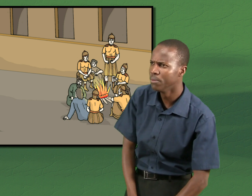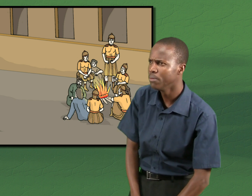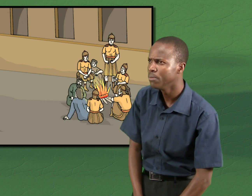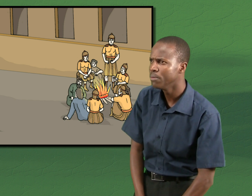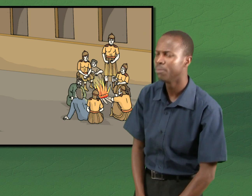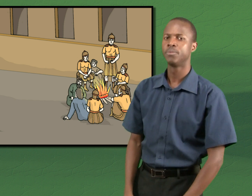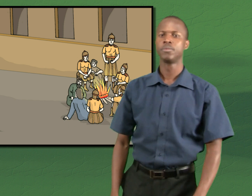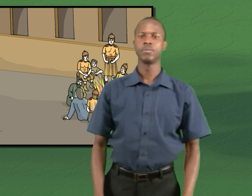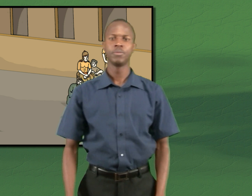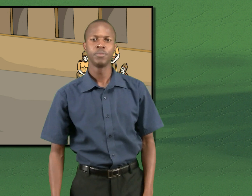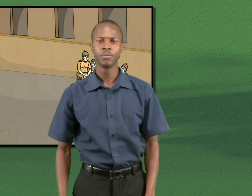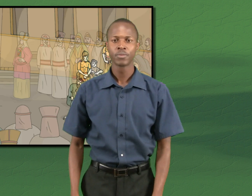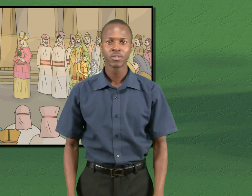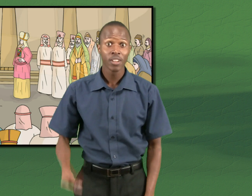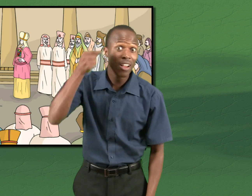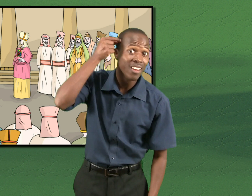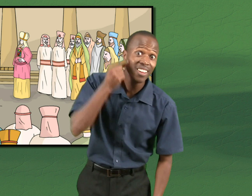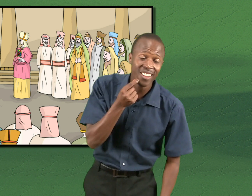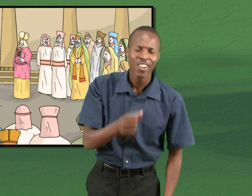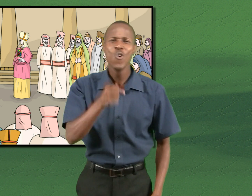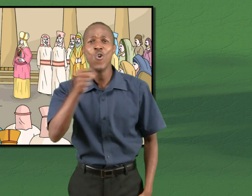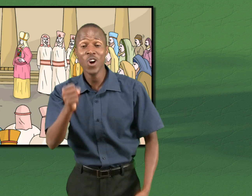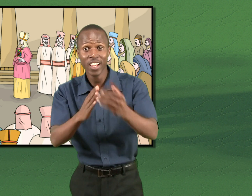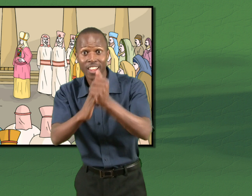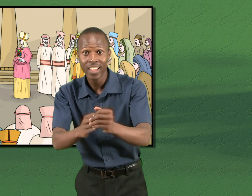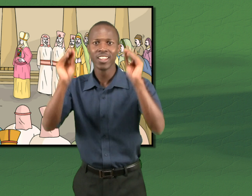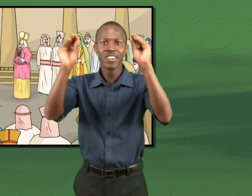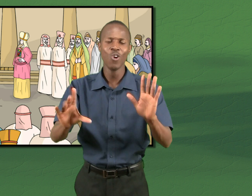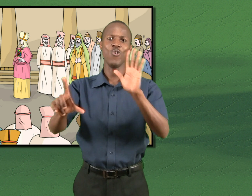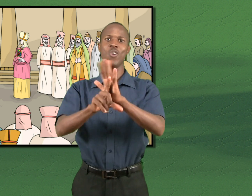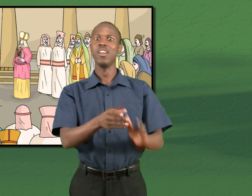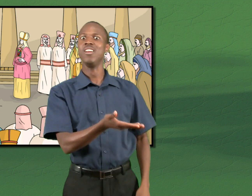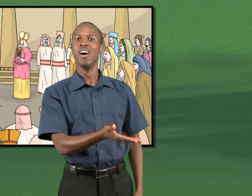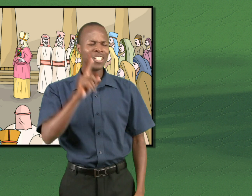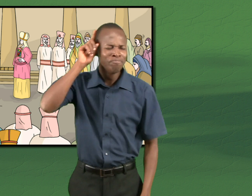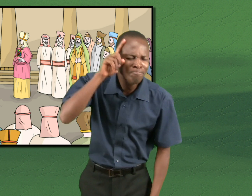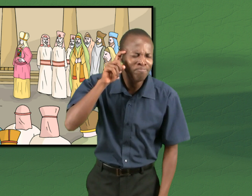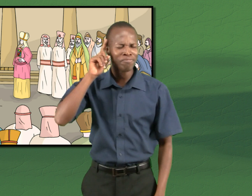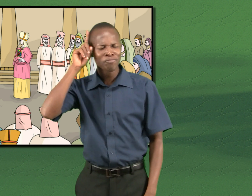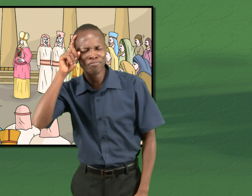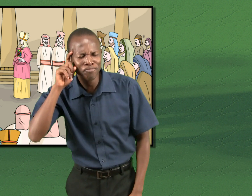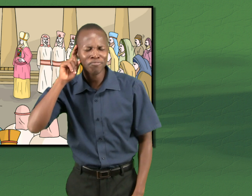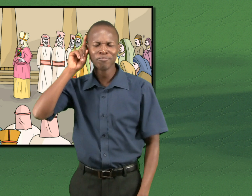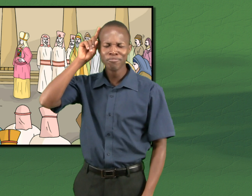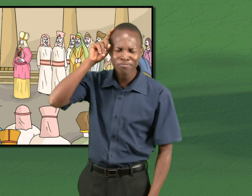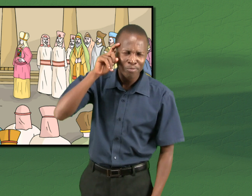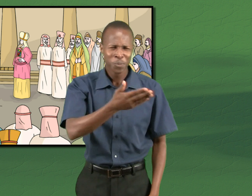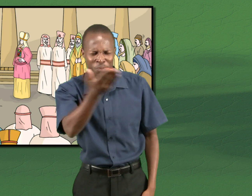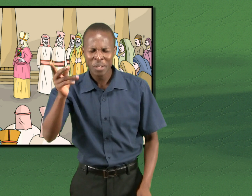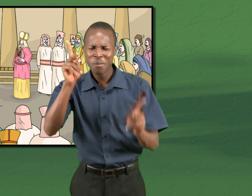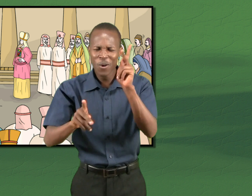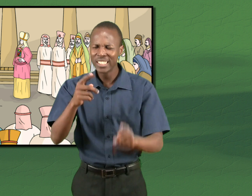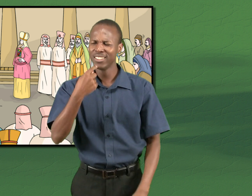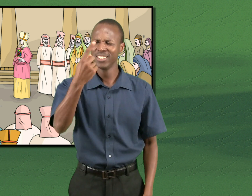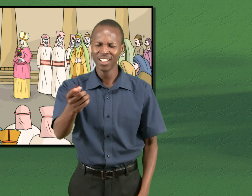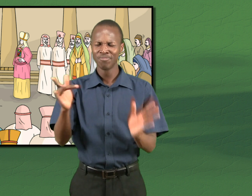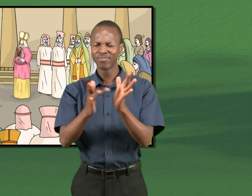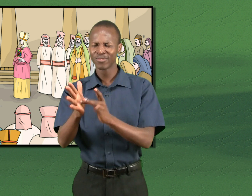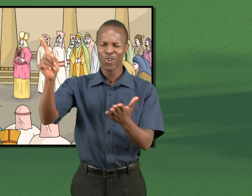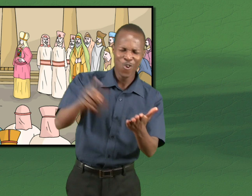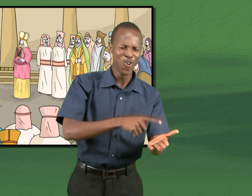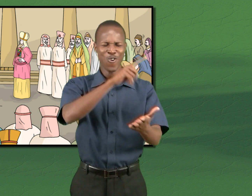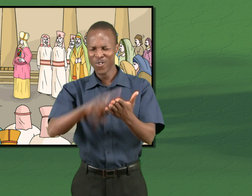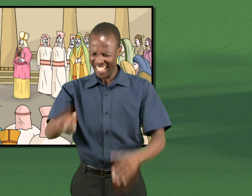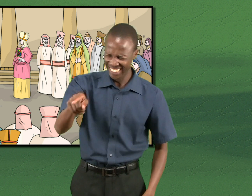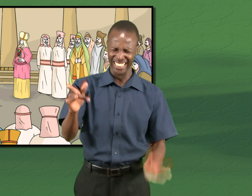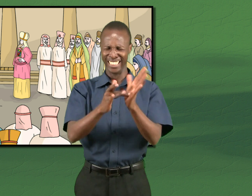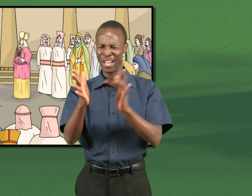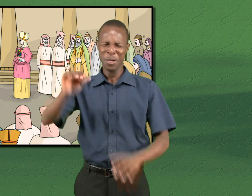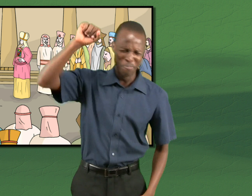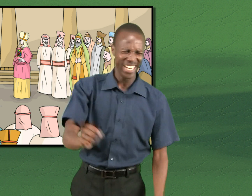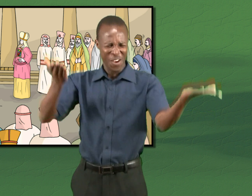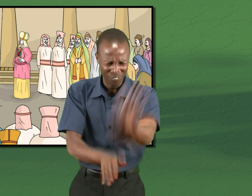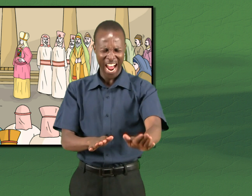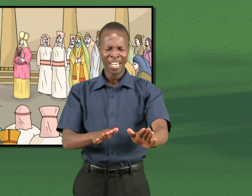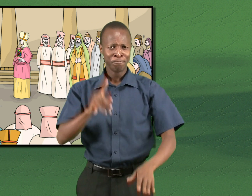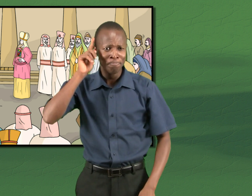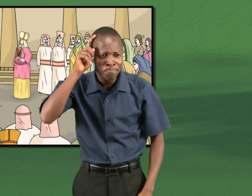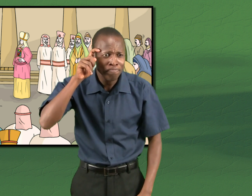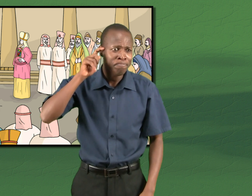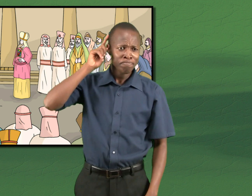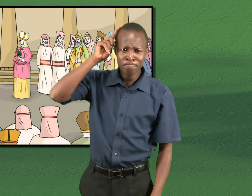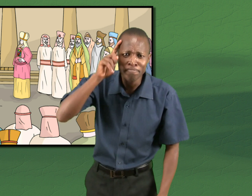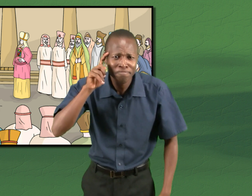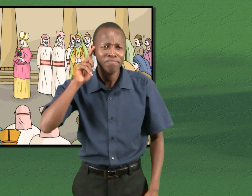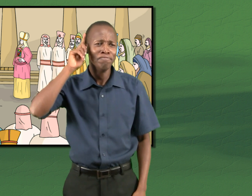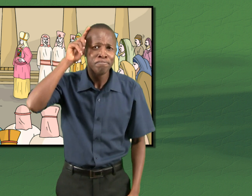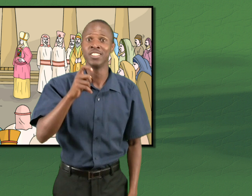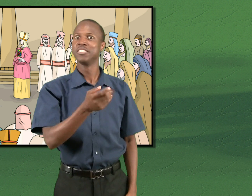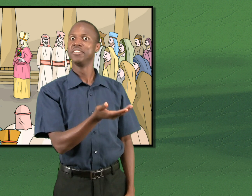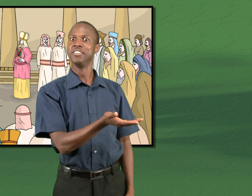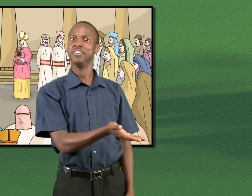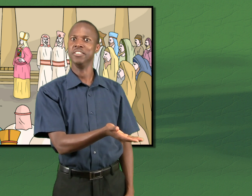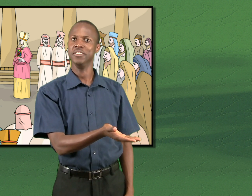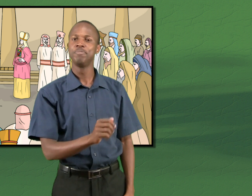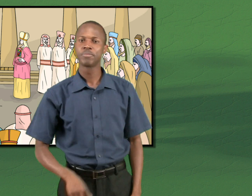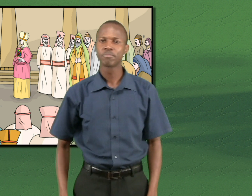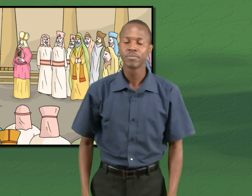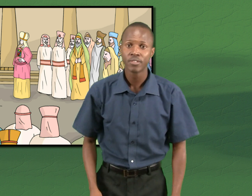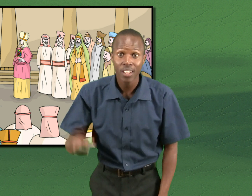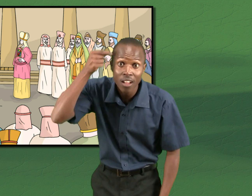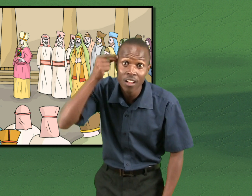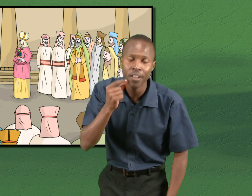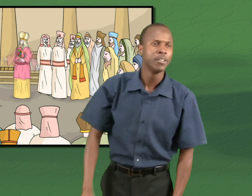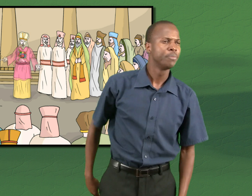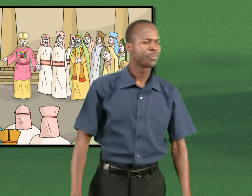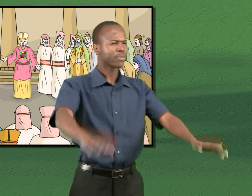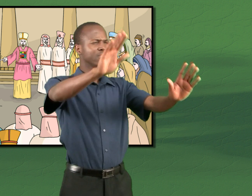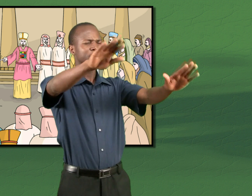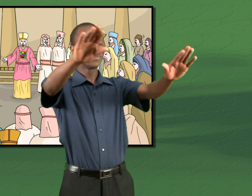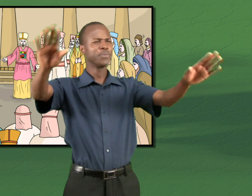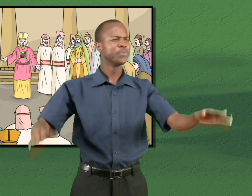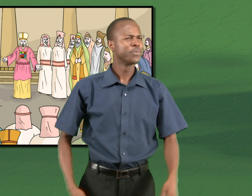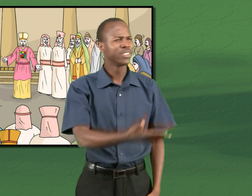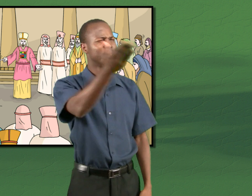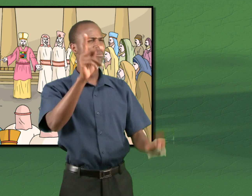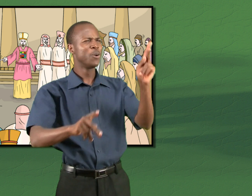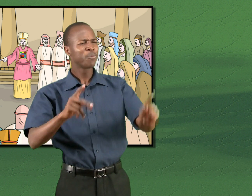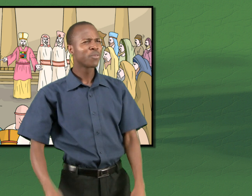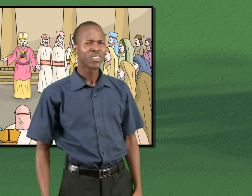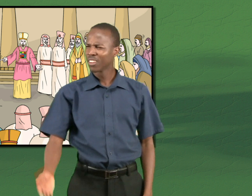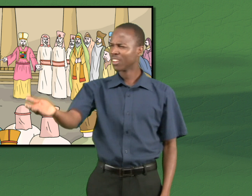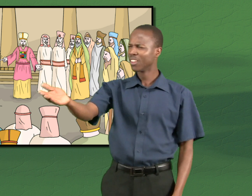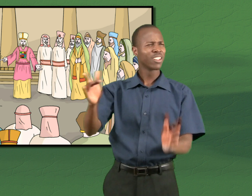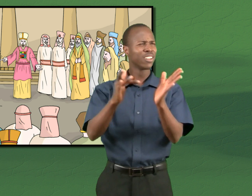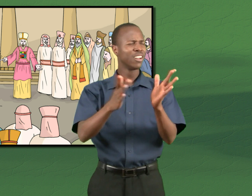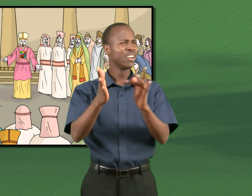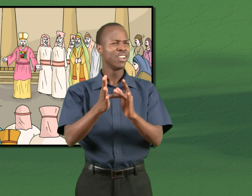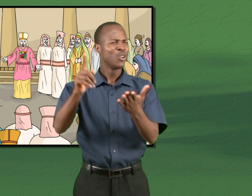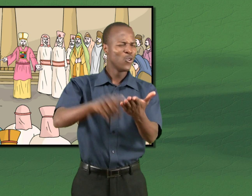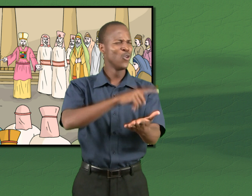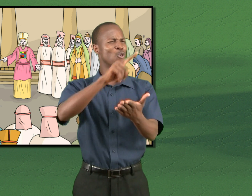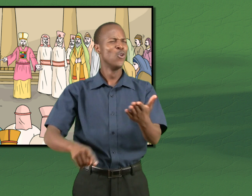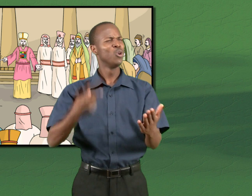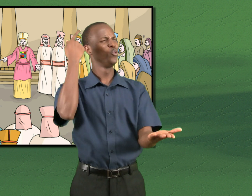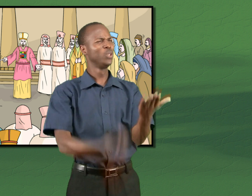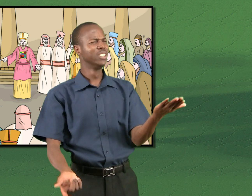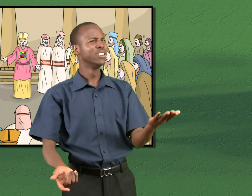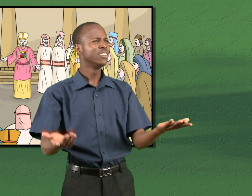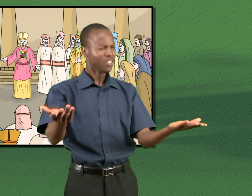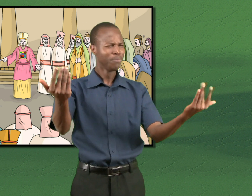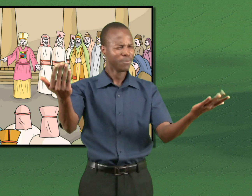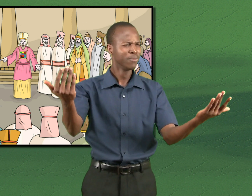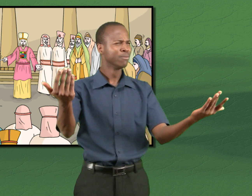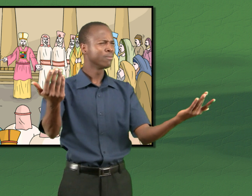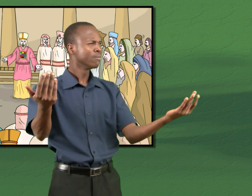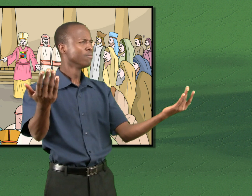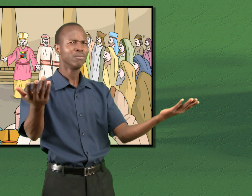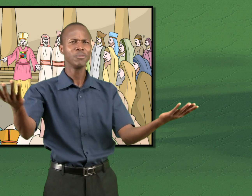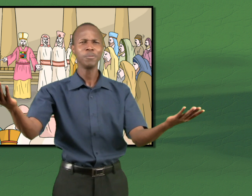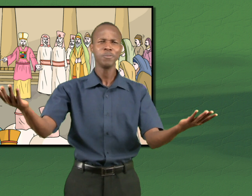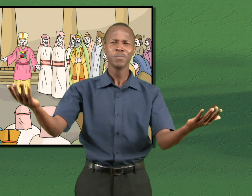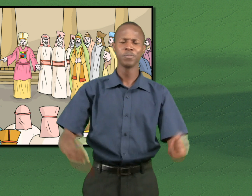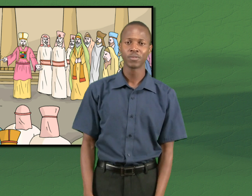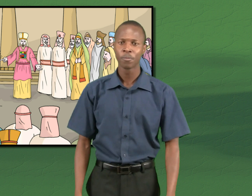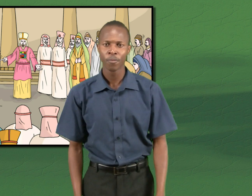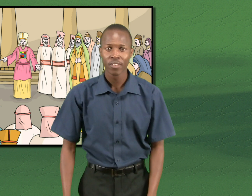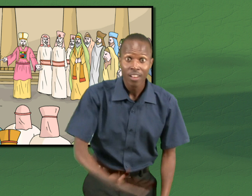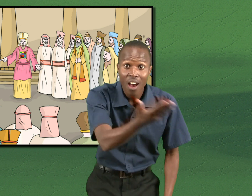Now the chief priests and the whole Sanhedrin were seeking false testimony against Jesus in order to put Him to death. But they did not find any, though many false witnesses came forward.